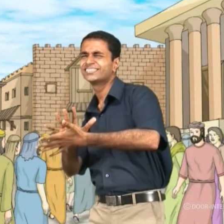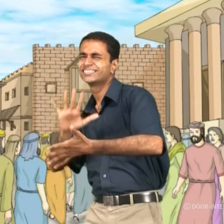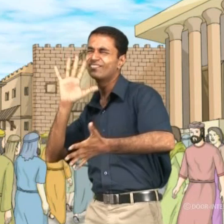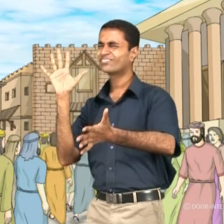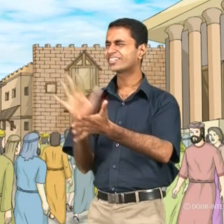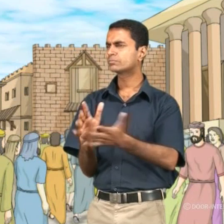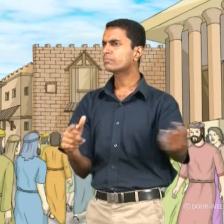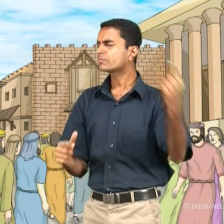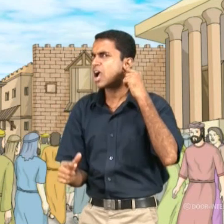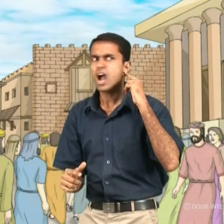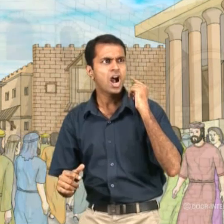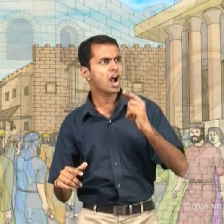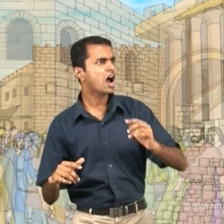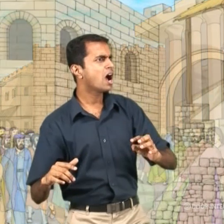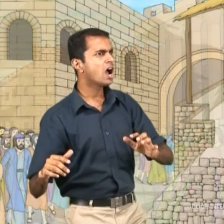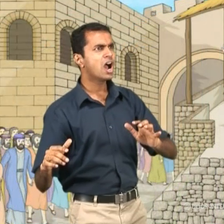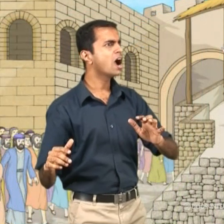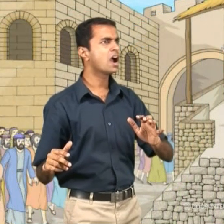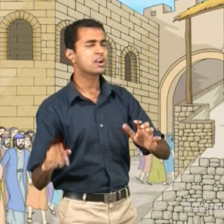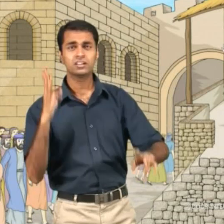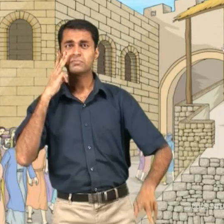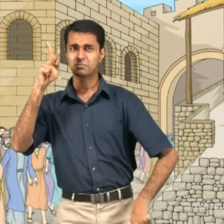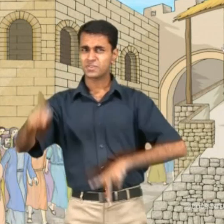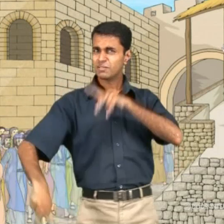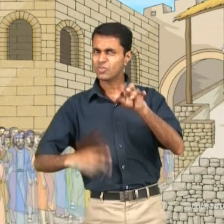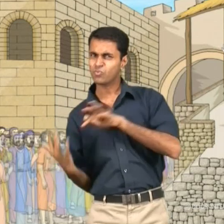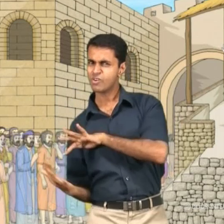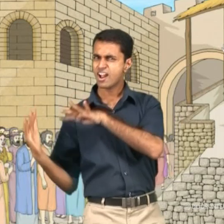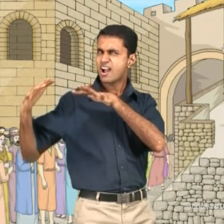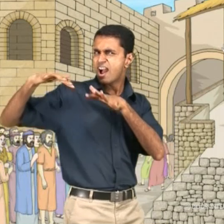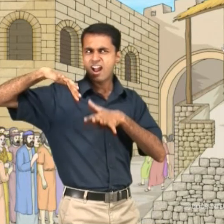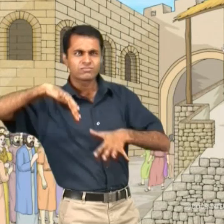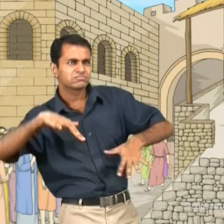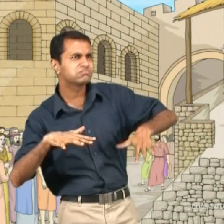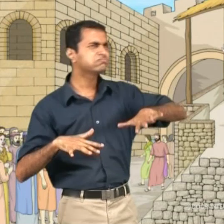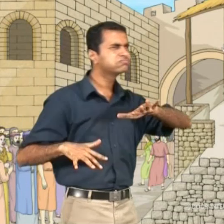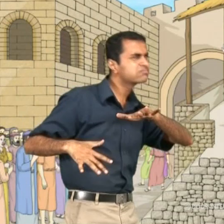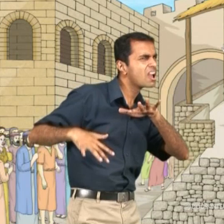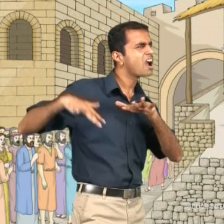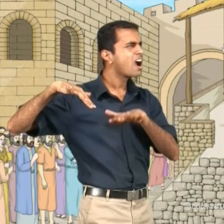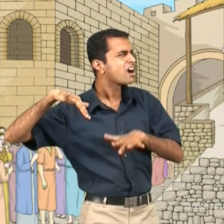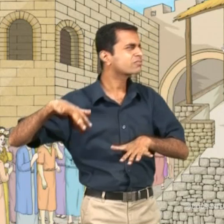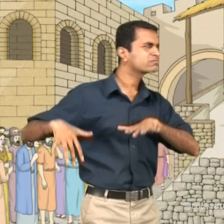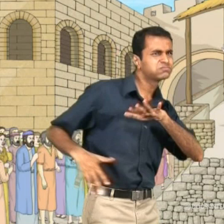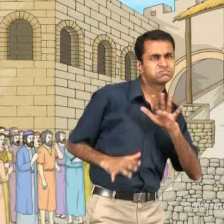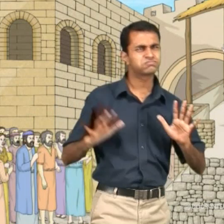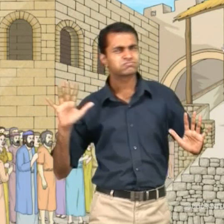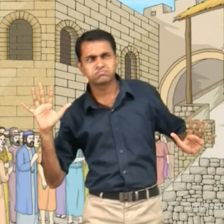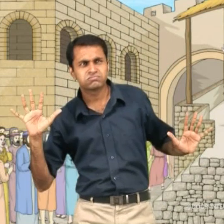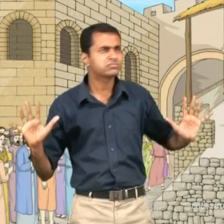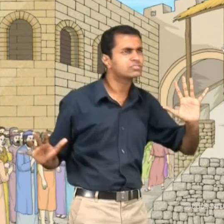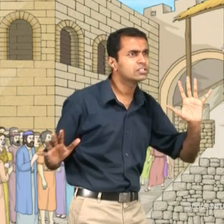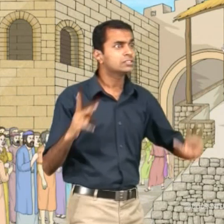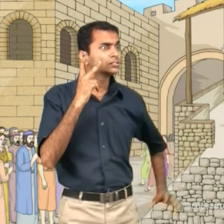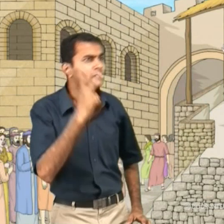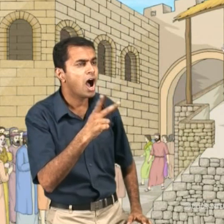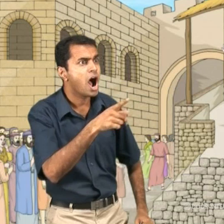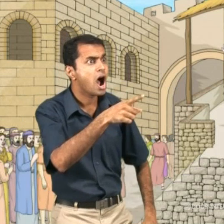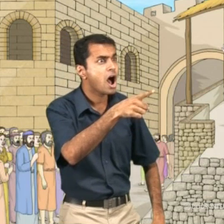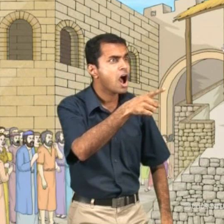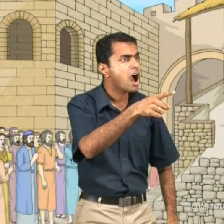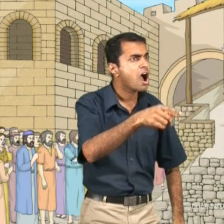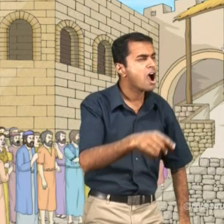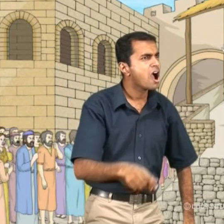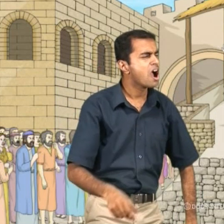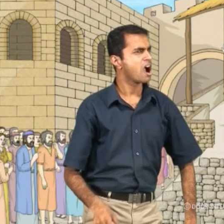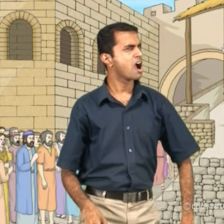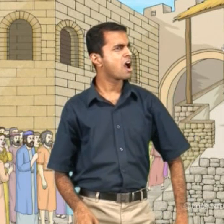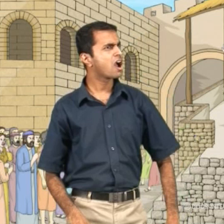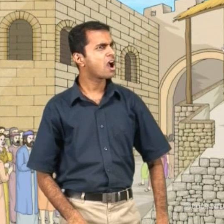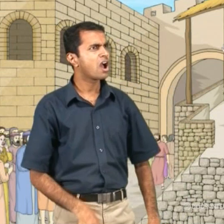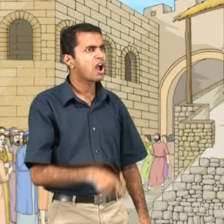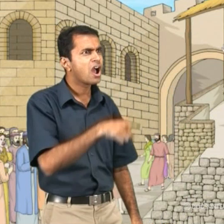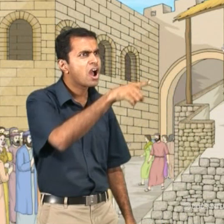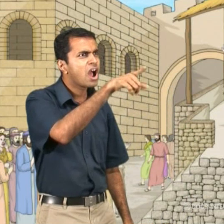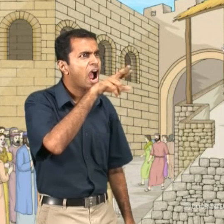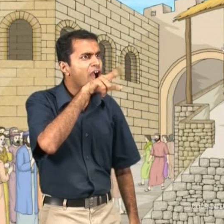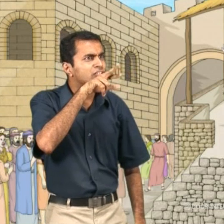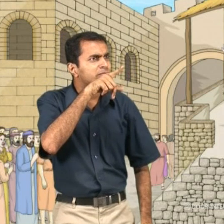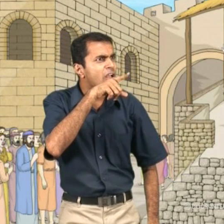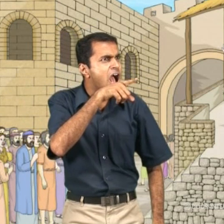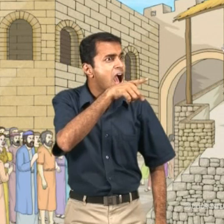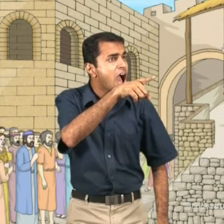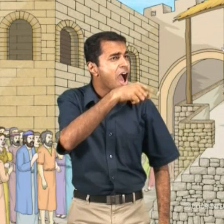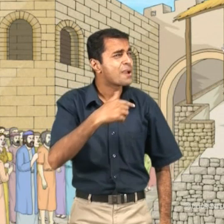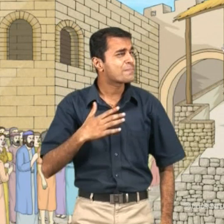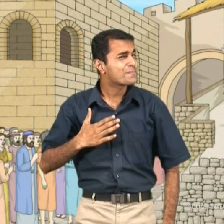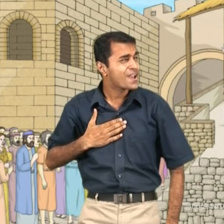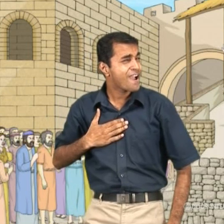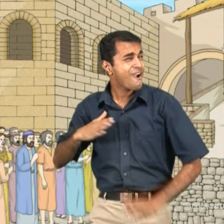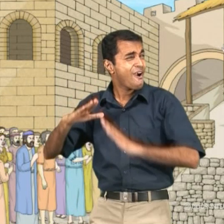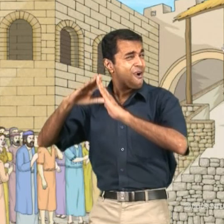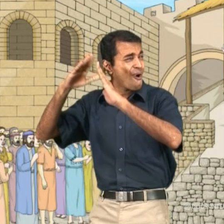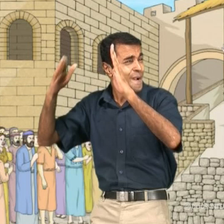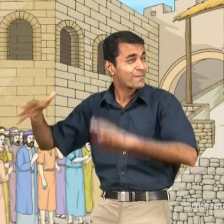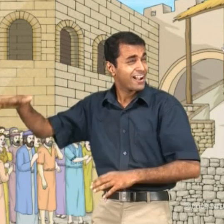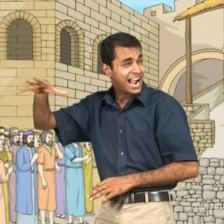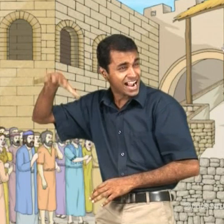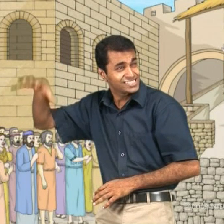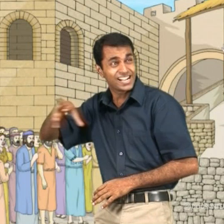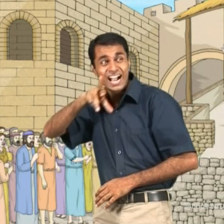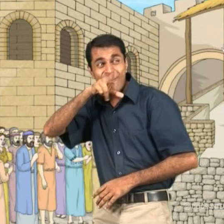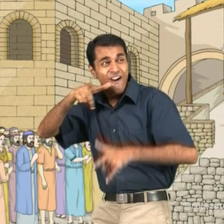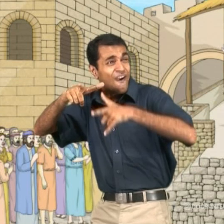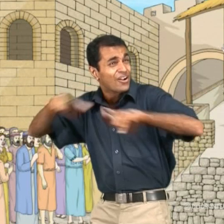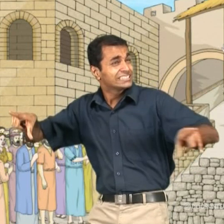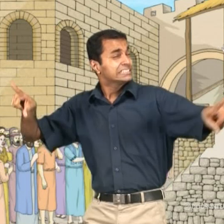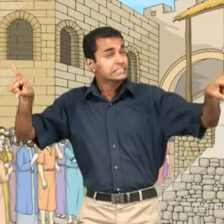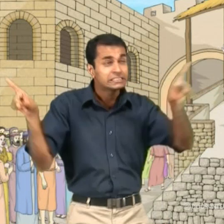And when this sound rang out, a crowd came together in bewilderment, because each one heard them speaking his own language.